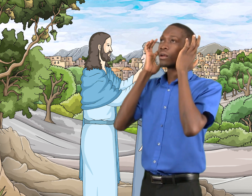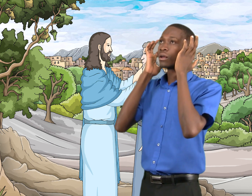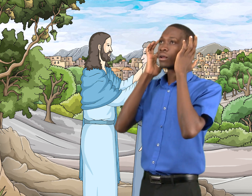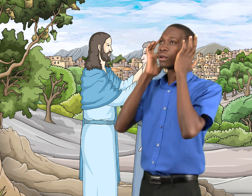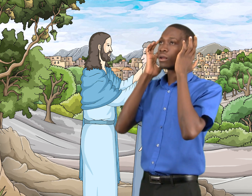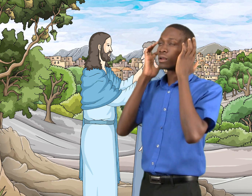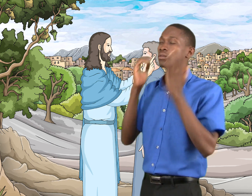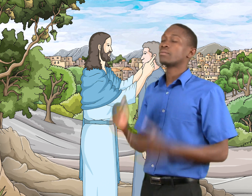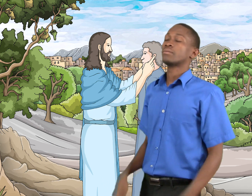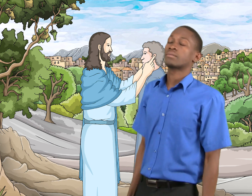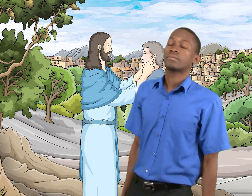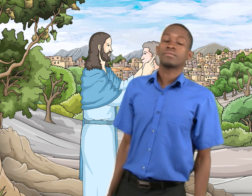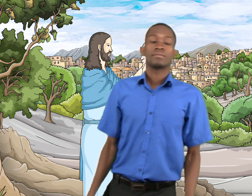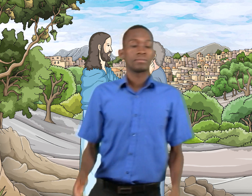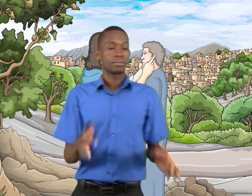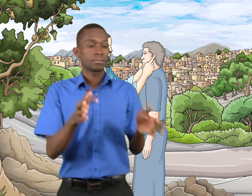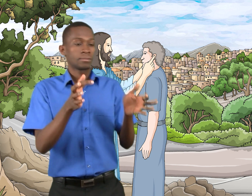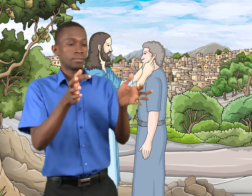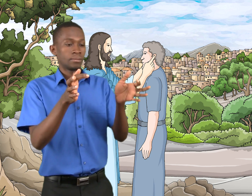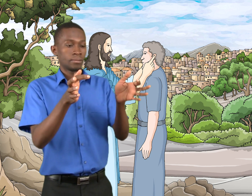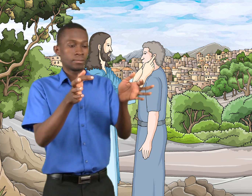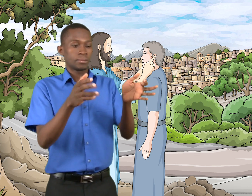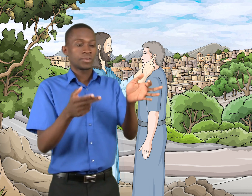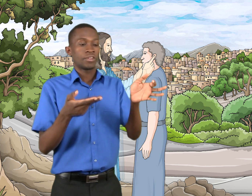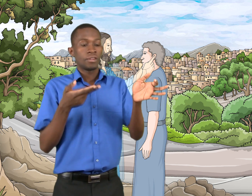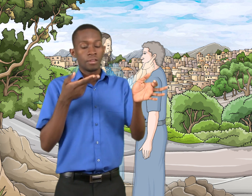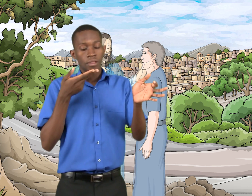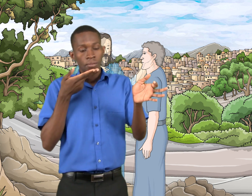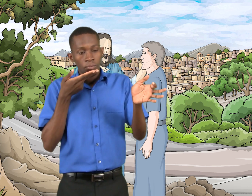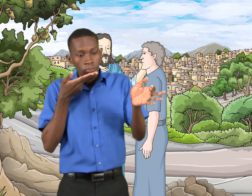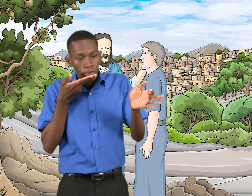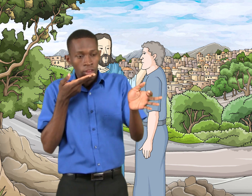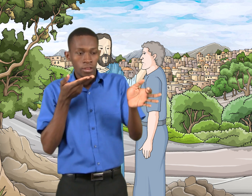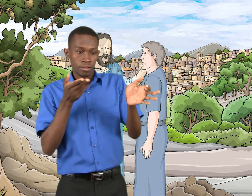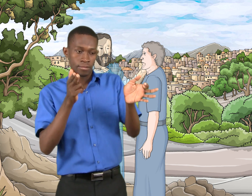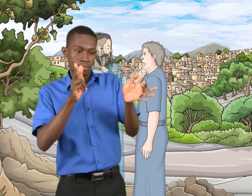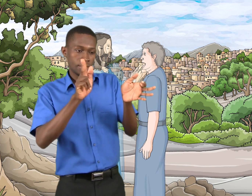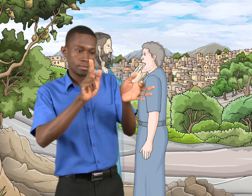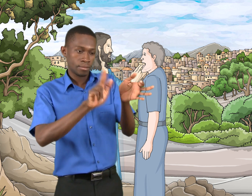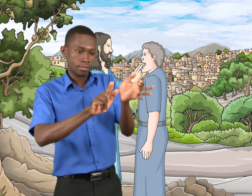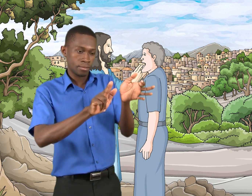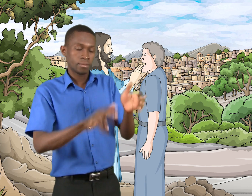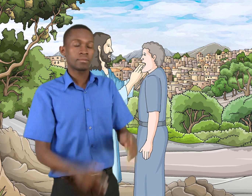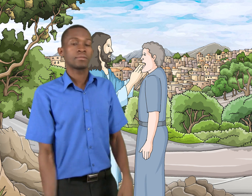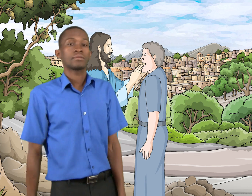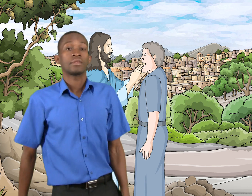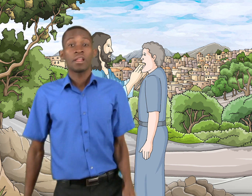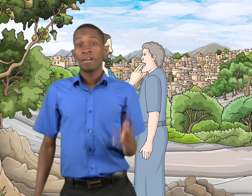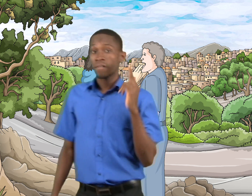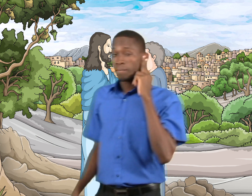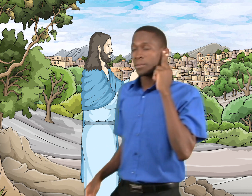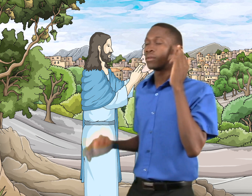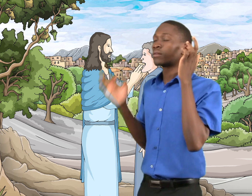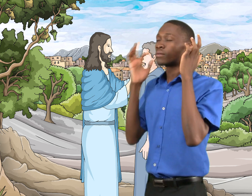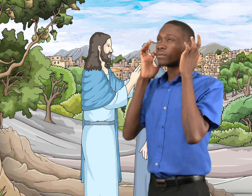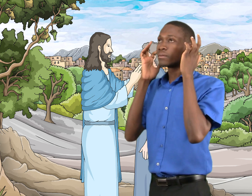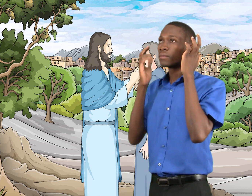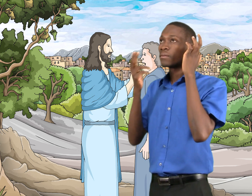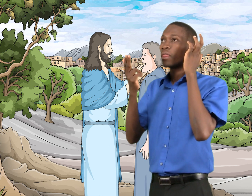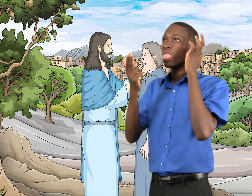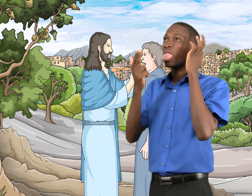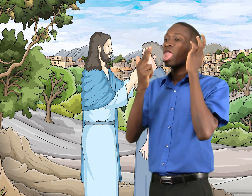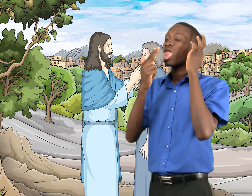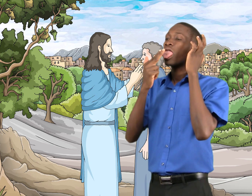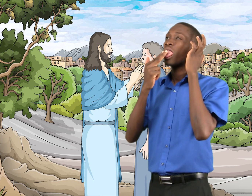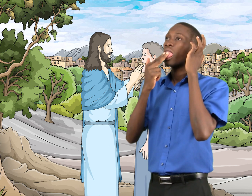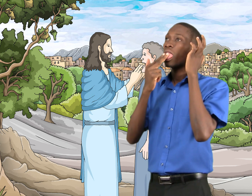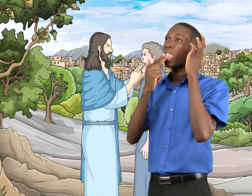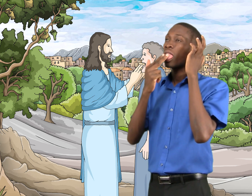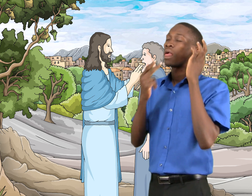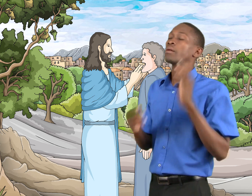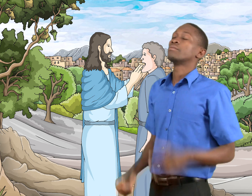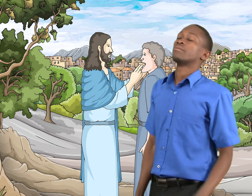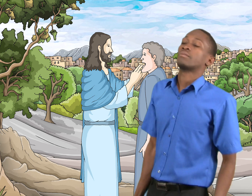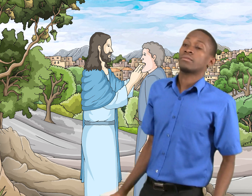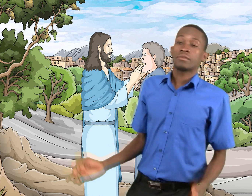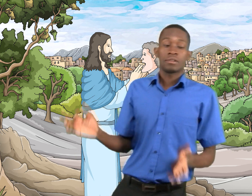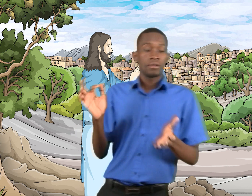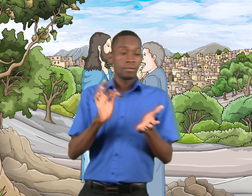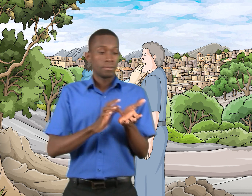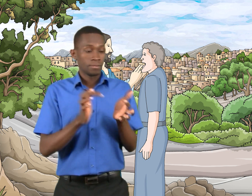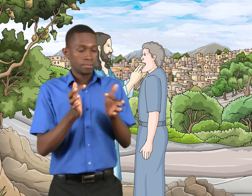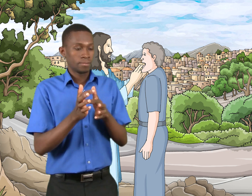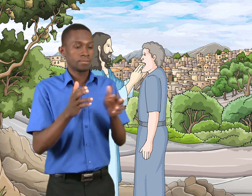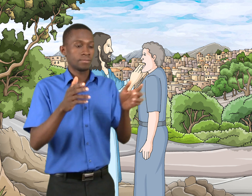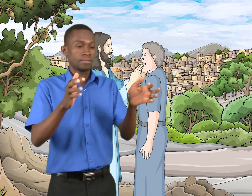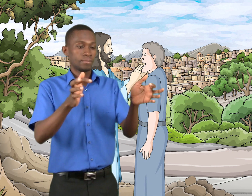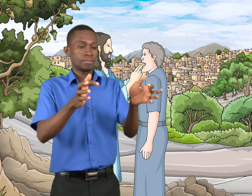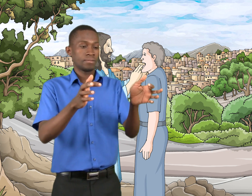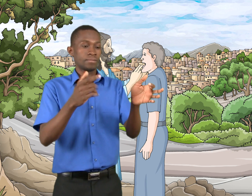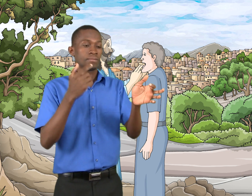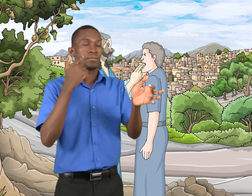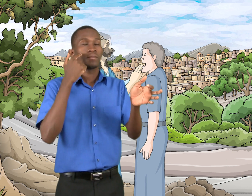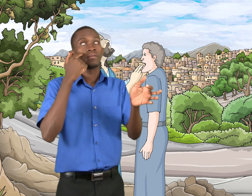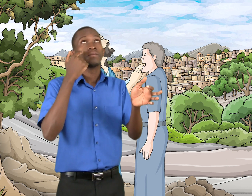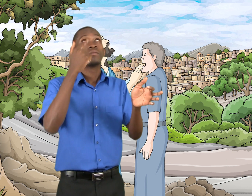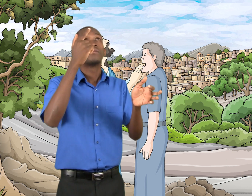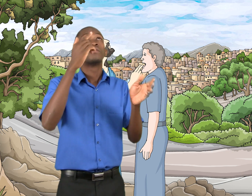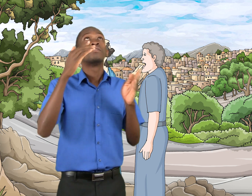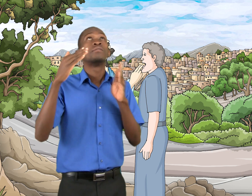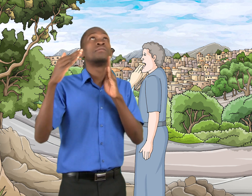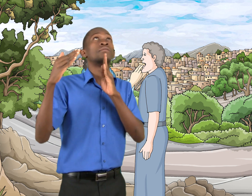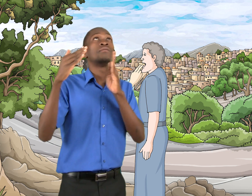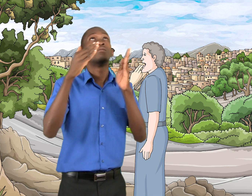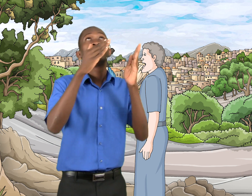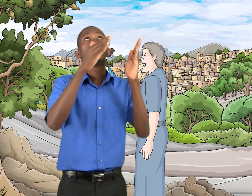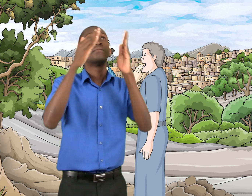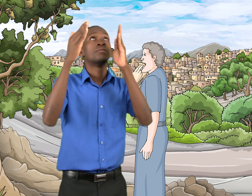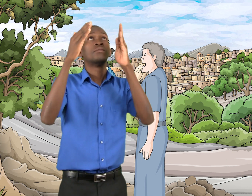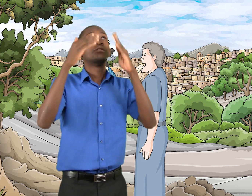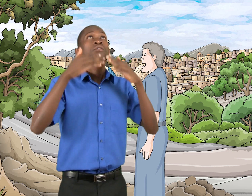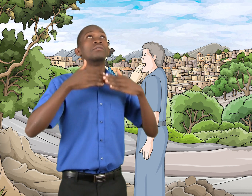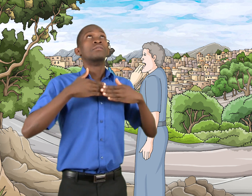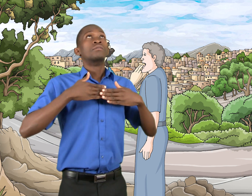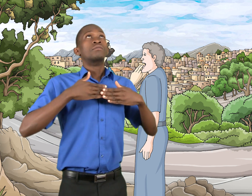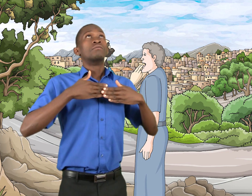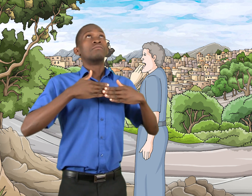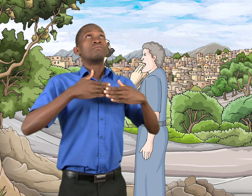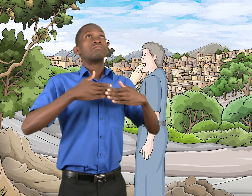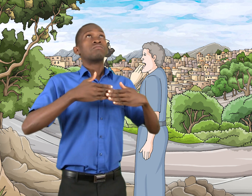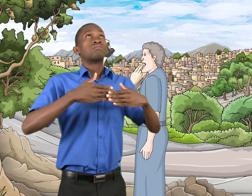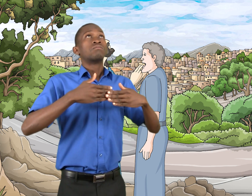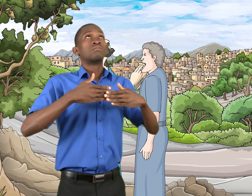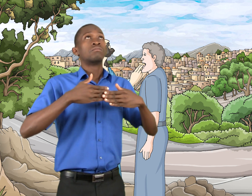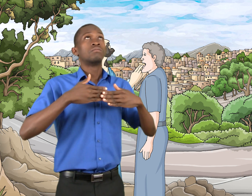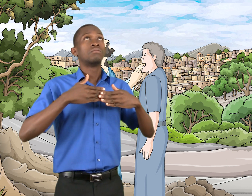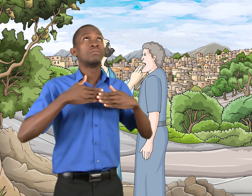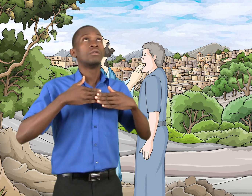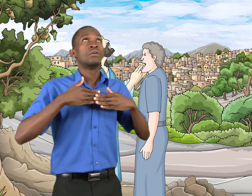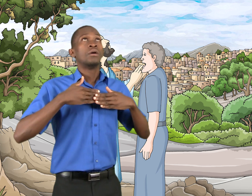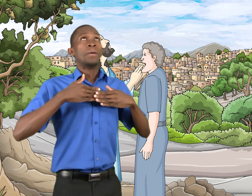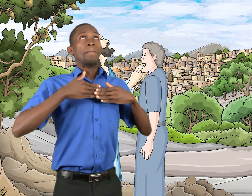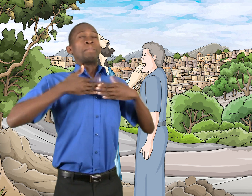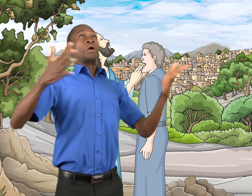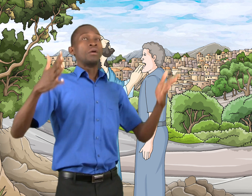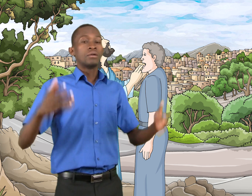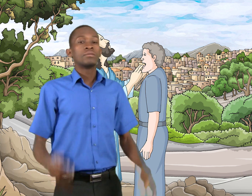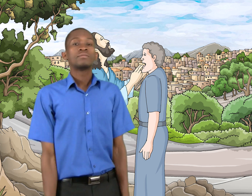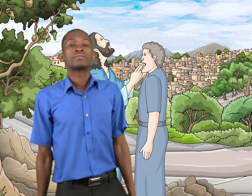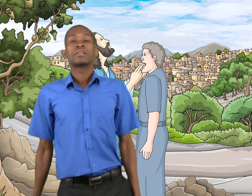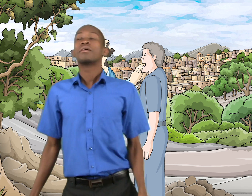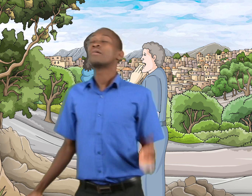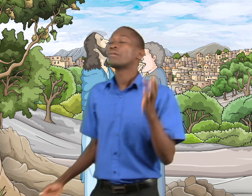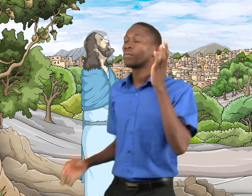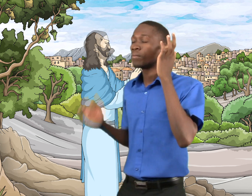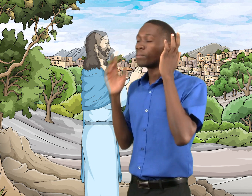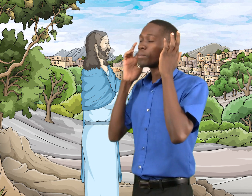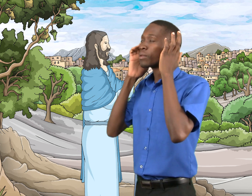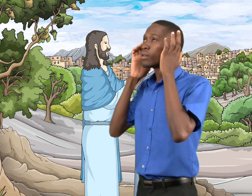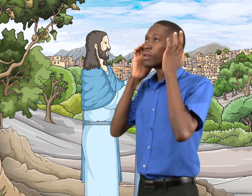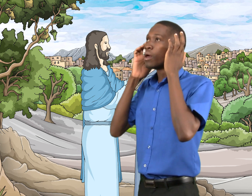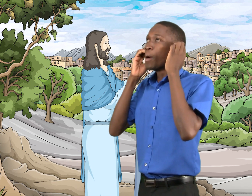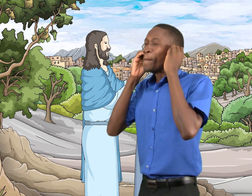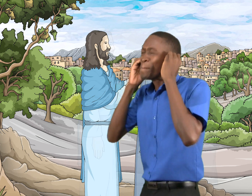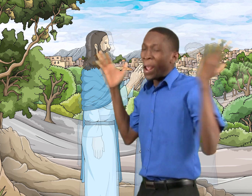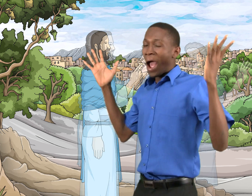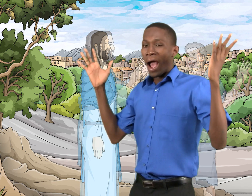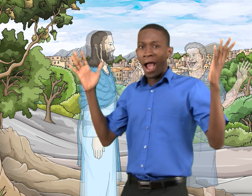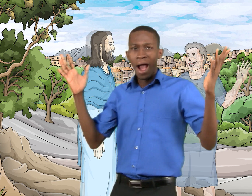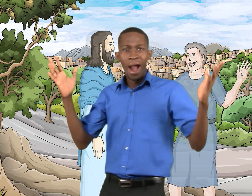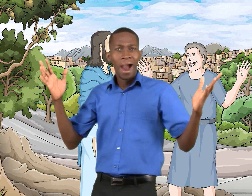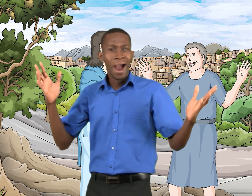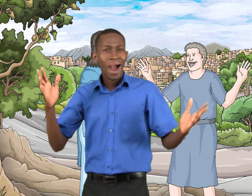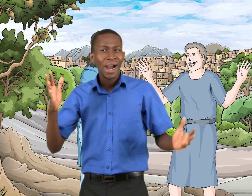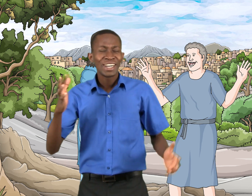Then He spit and touched the man’s tongue. And looking up to heaven, He sighed deeply and said to him, “Ephphatha!” (which means, “Be opened!”).